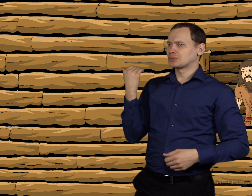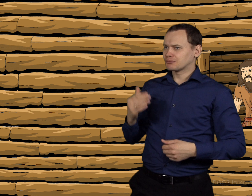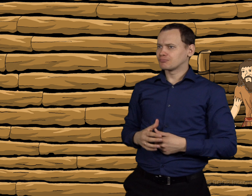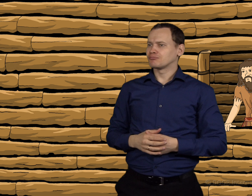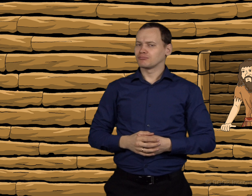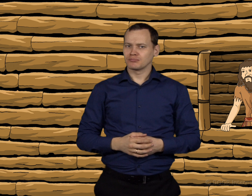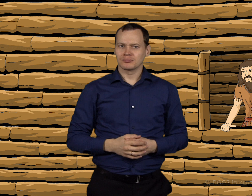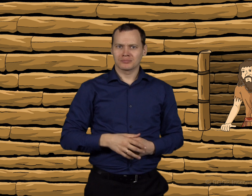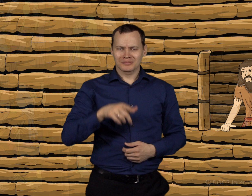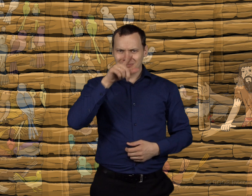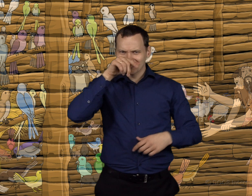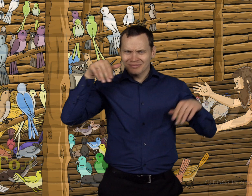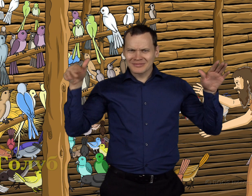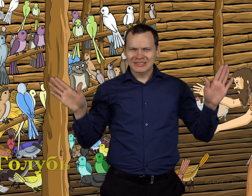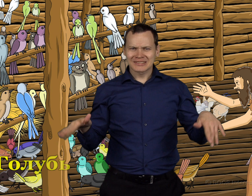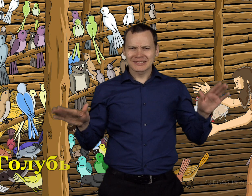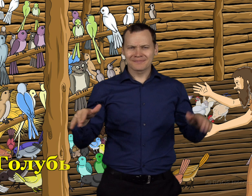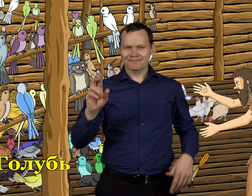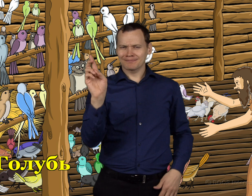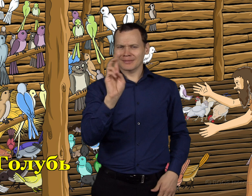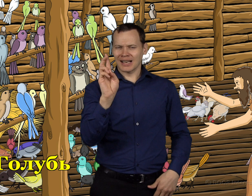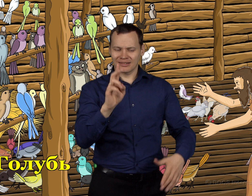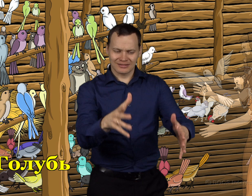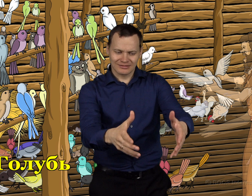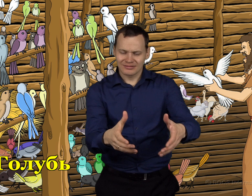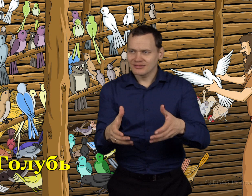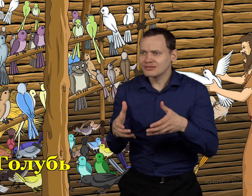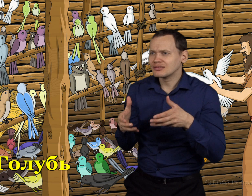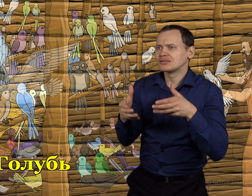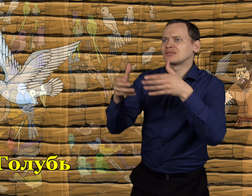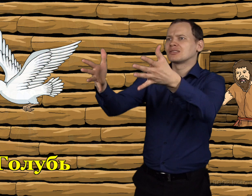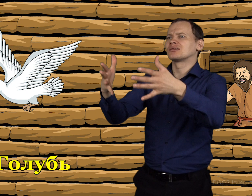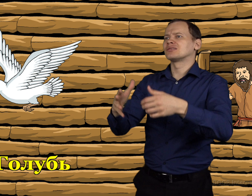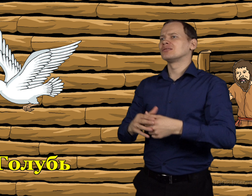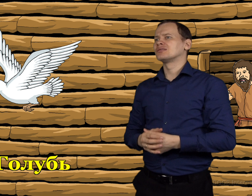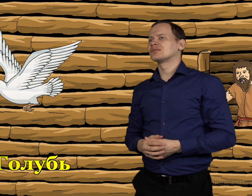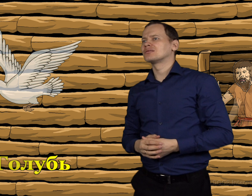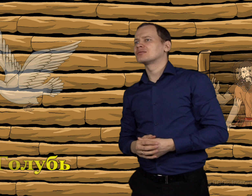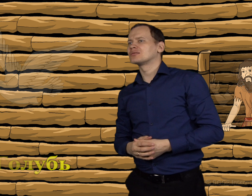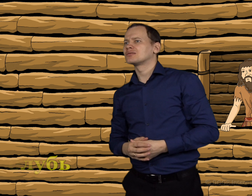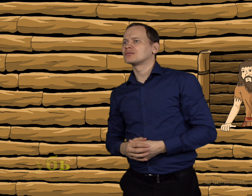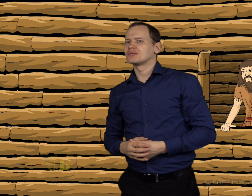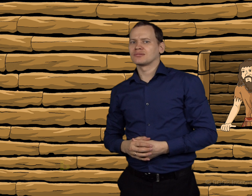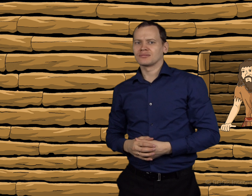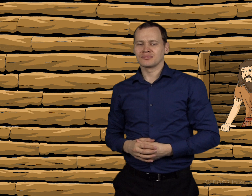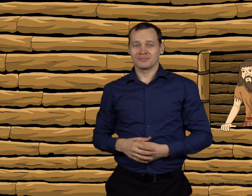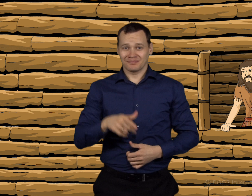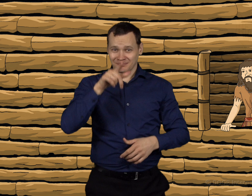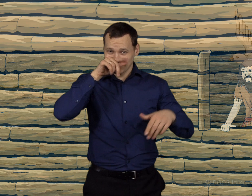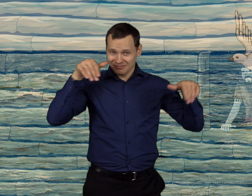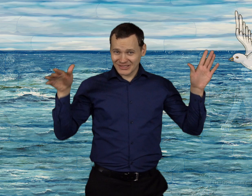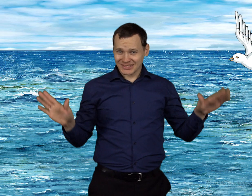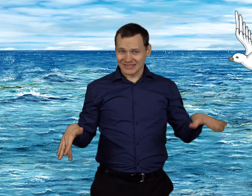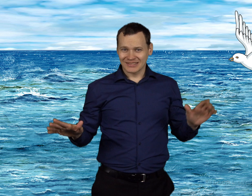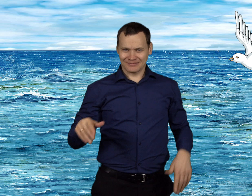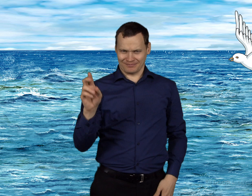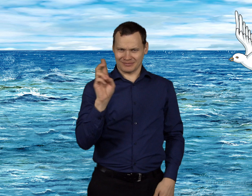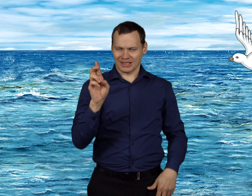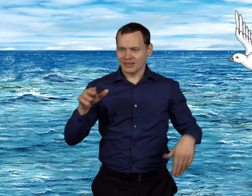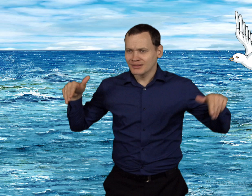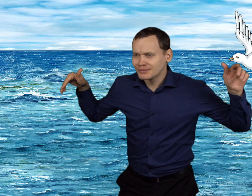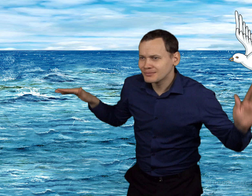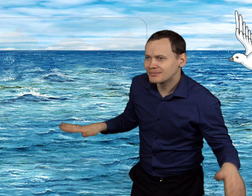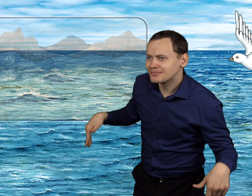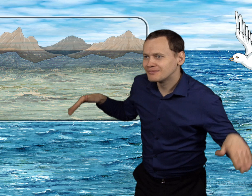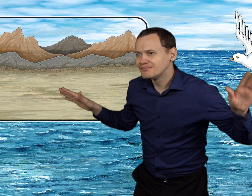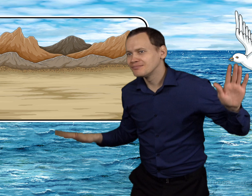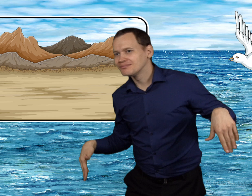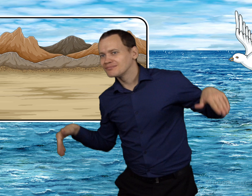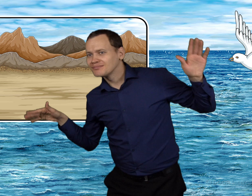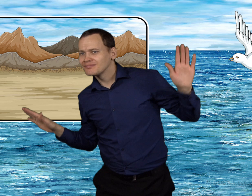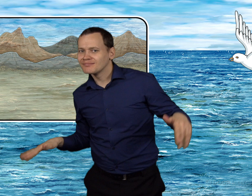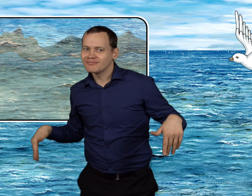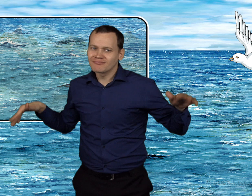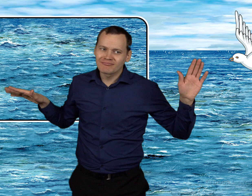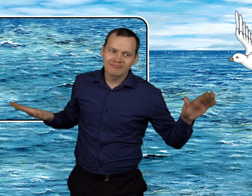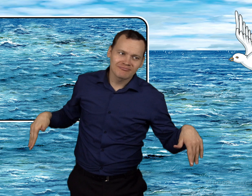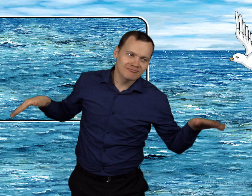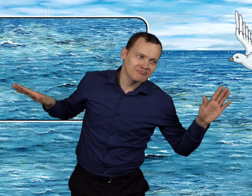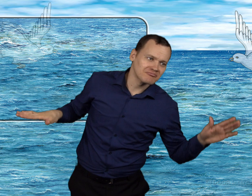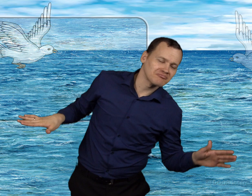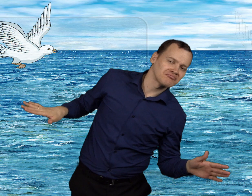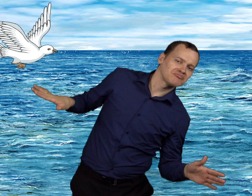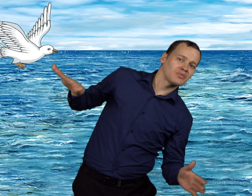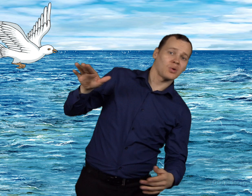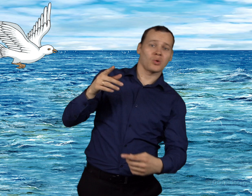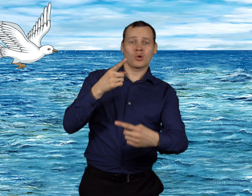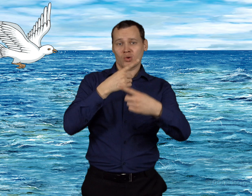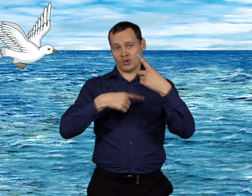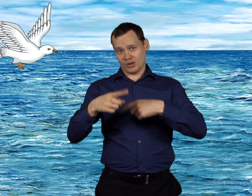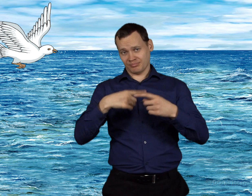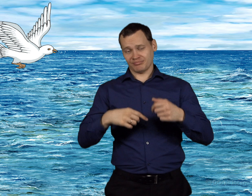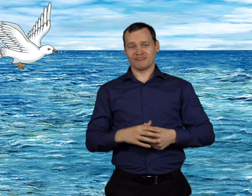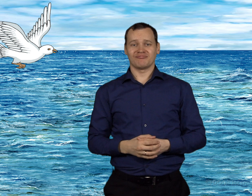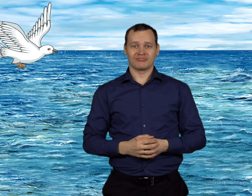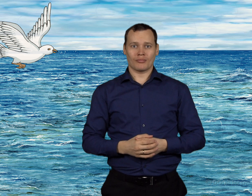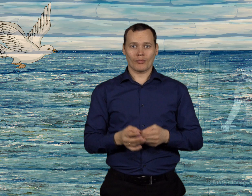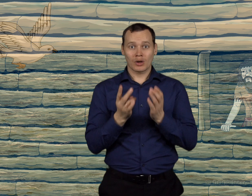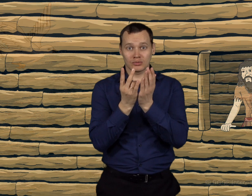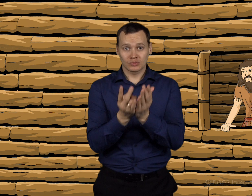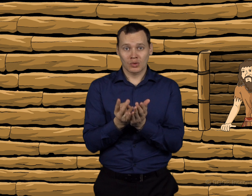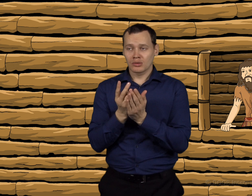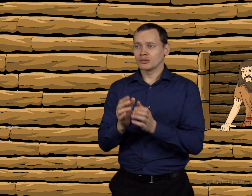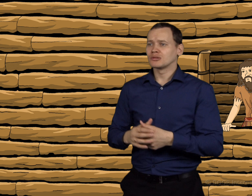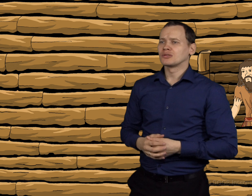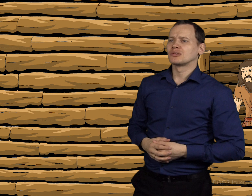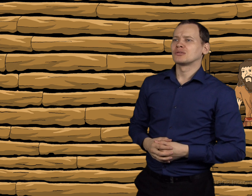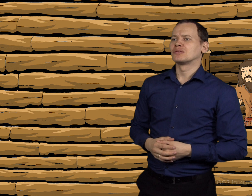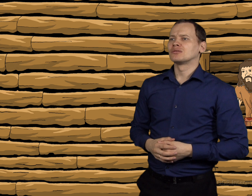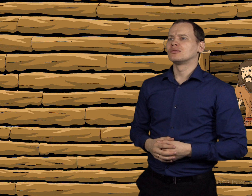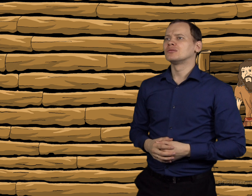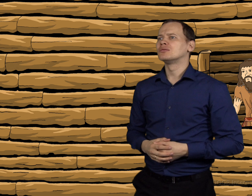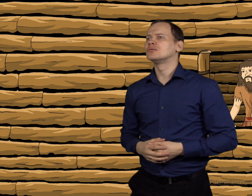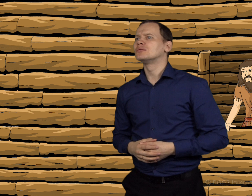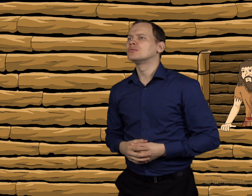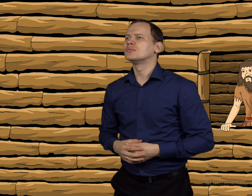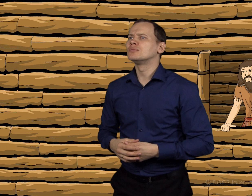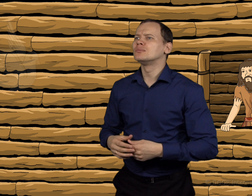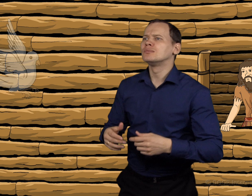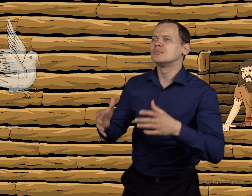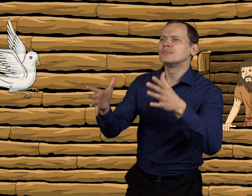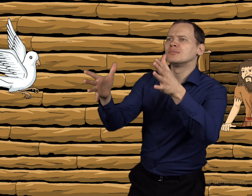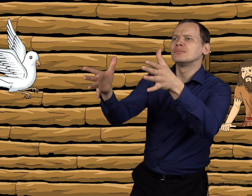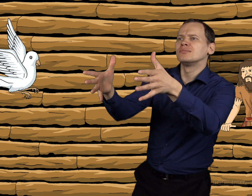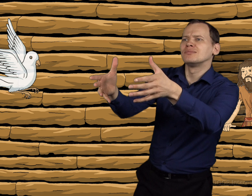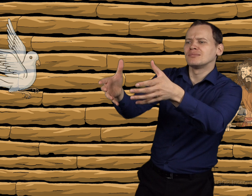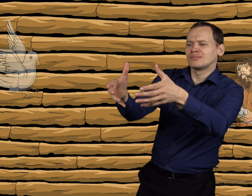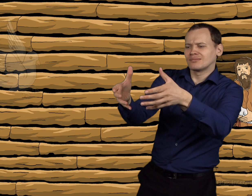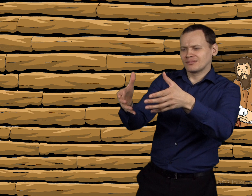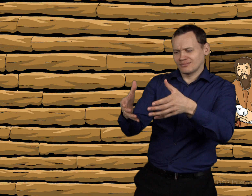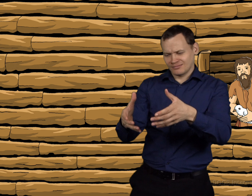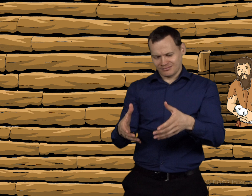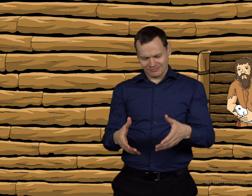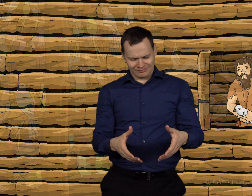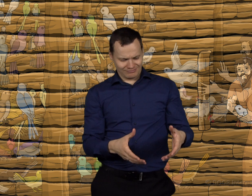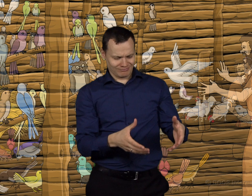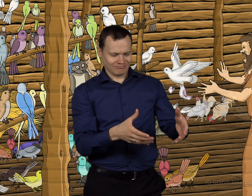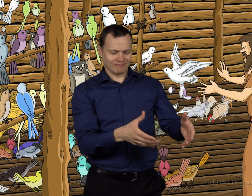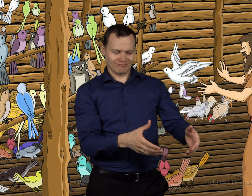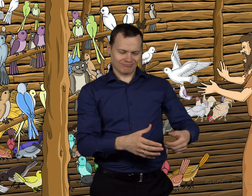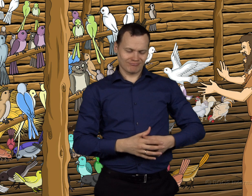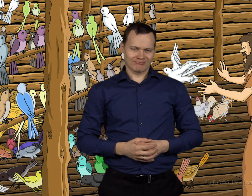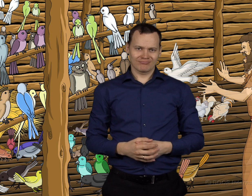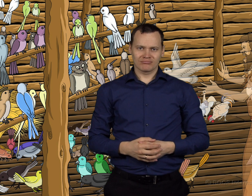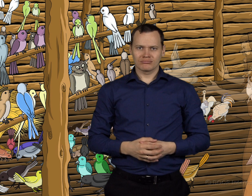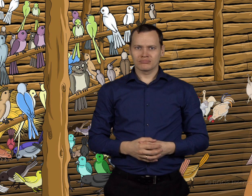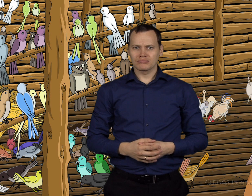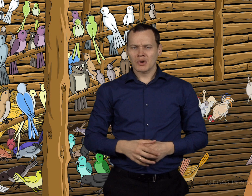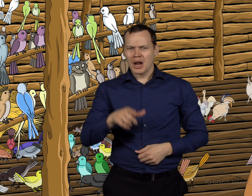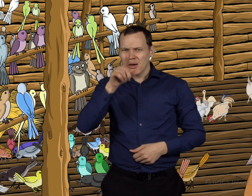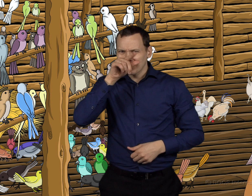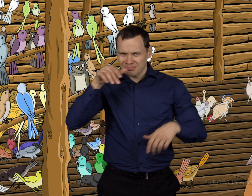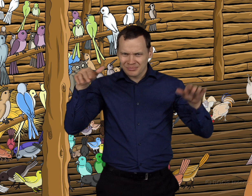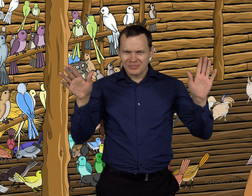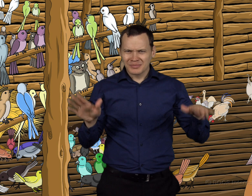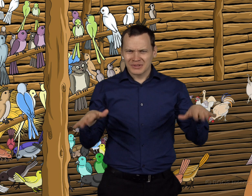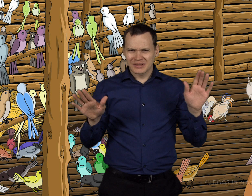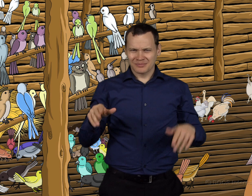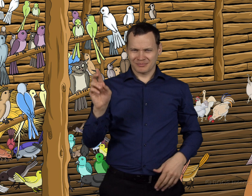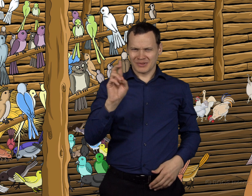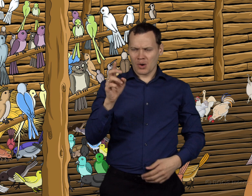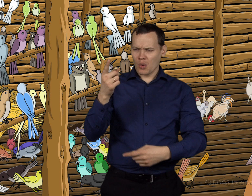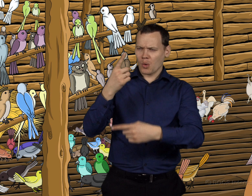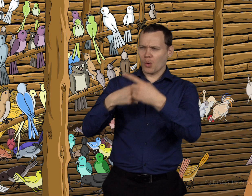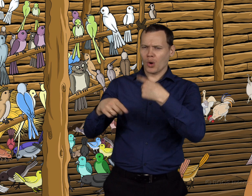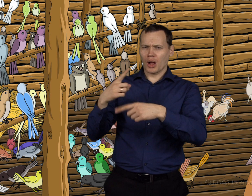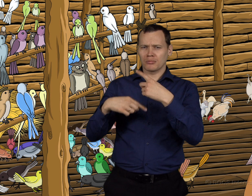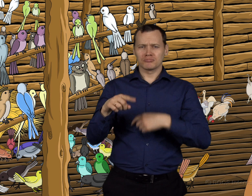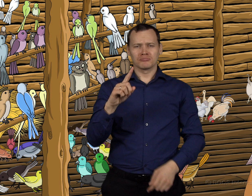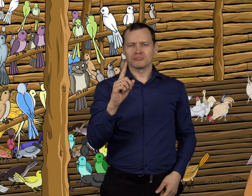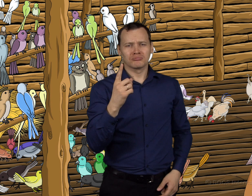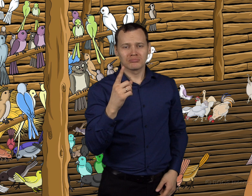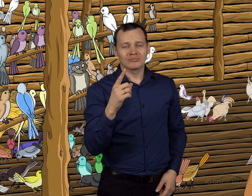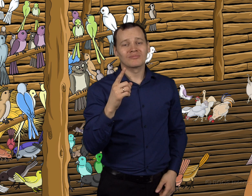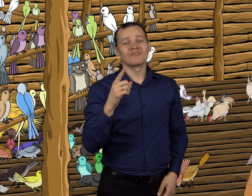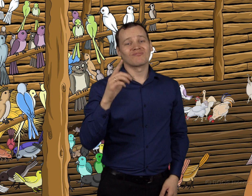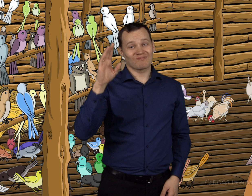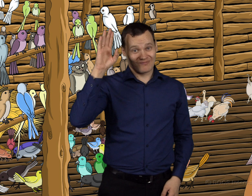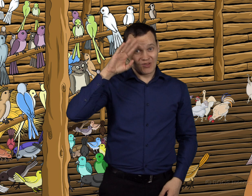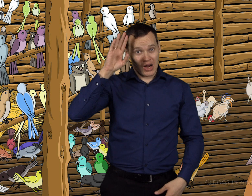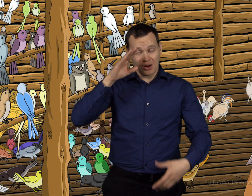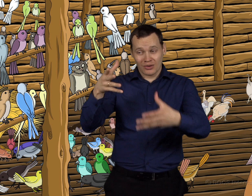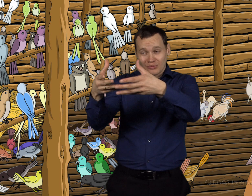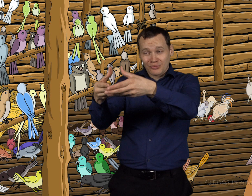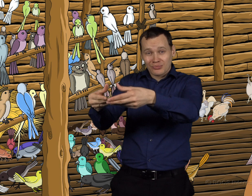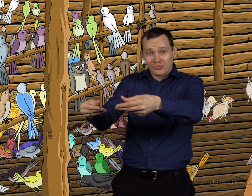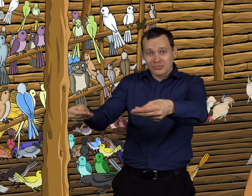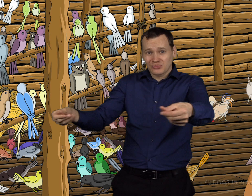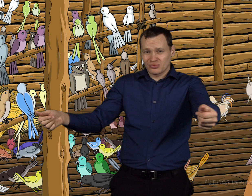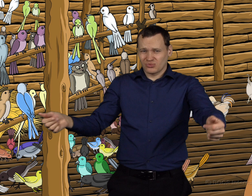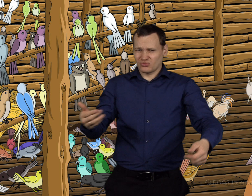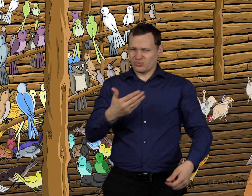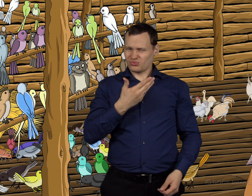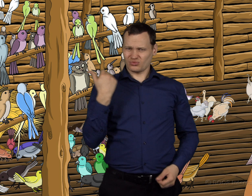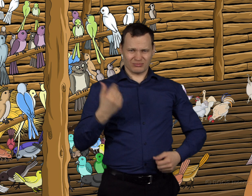Then Noah sent out a dove to see if the waters had receded from the surface of the ground. But the dove found no place to rest her foot, and she returned to him in the ark, because the waters were still covering the surface of all the earth. So he reached out his hand and brought her back inside the ark.